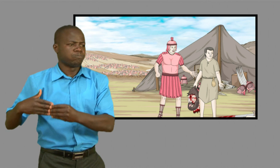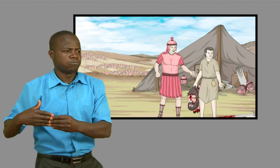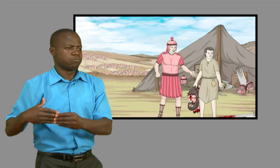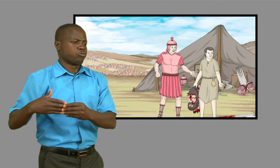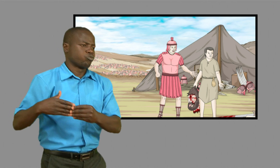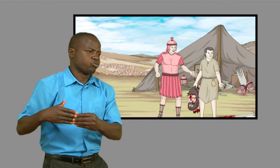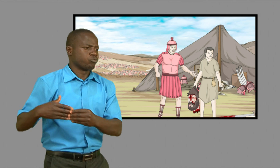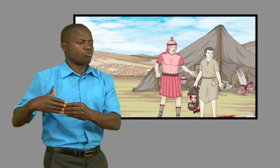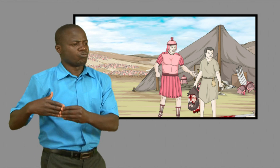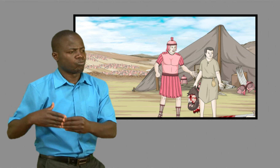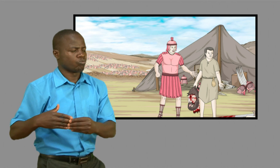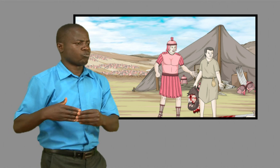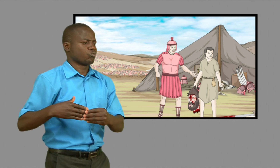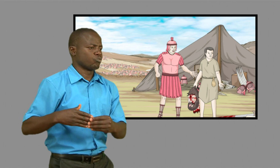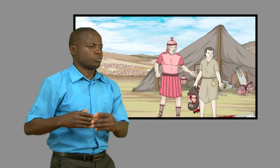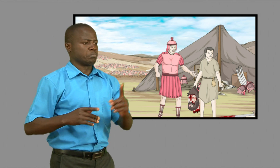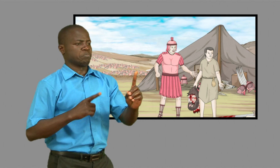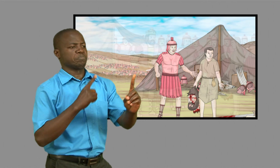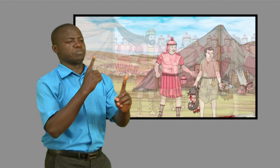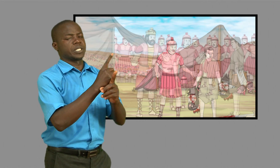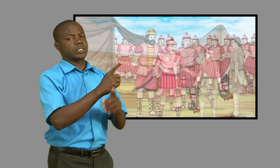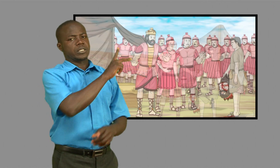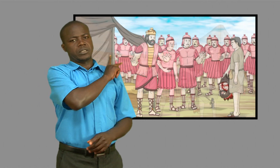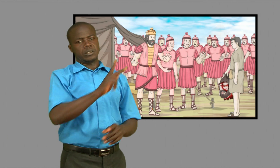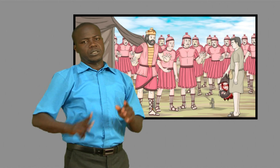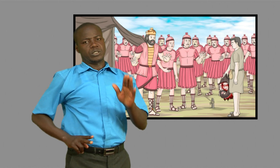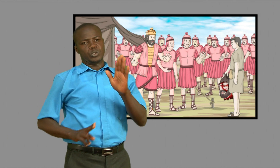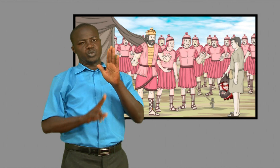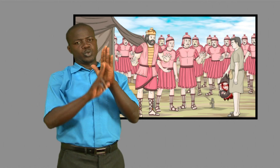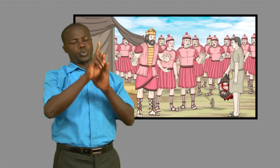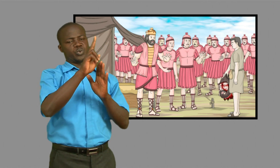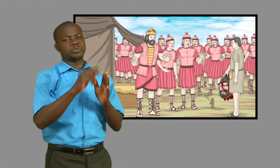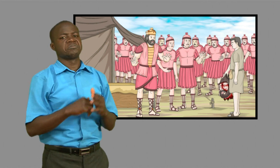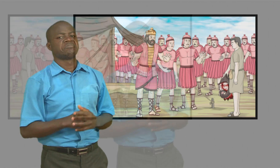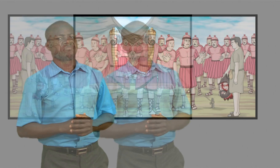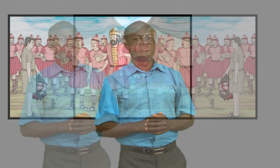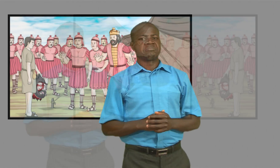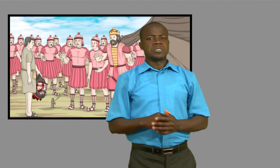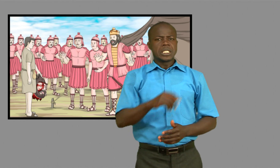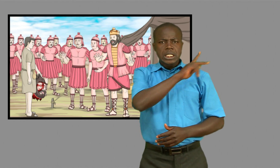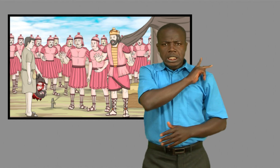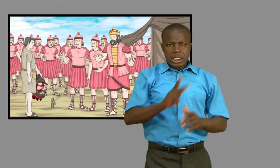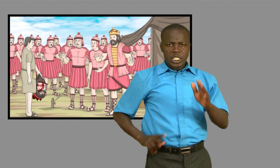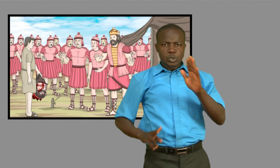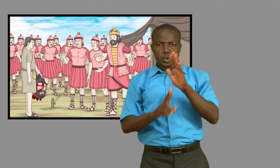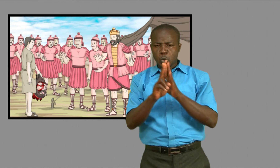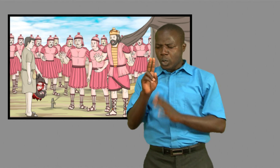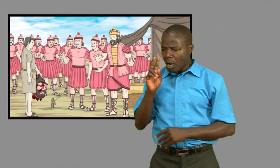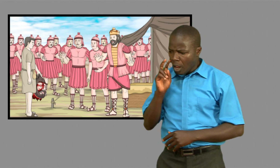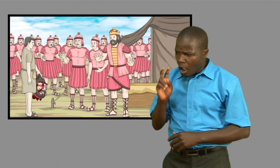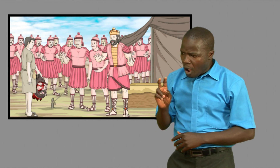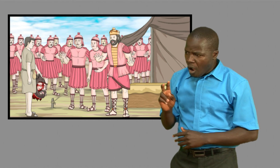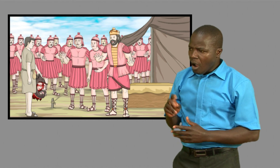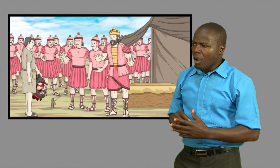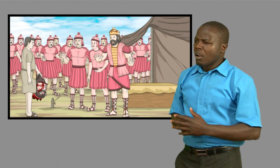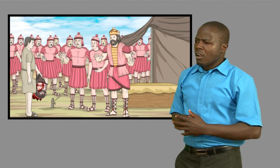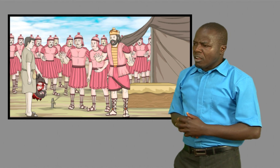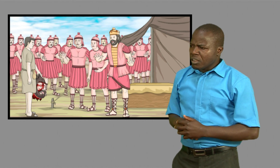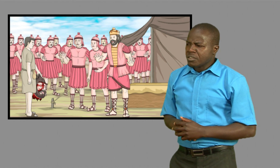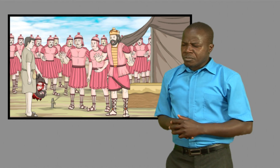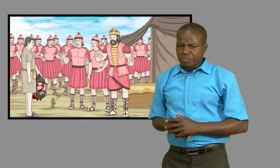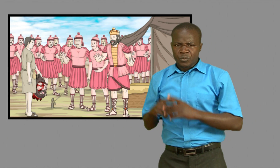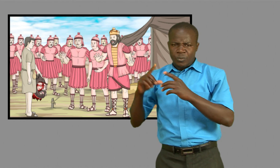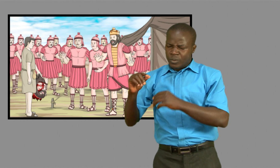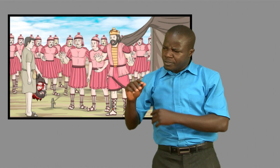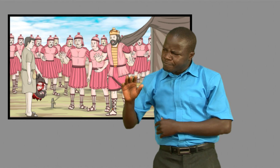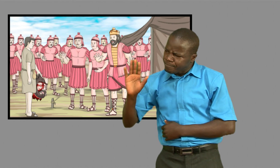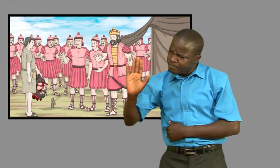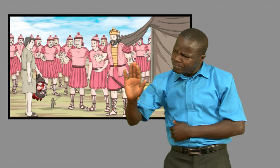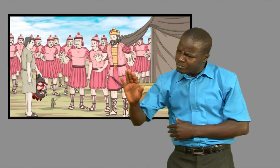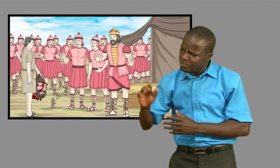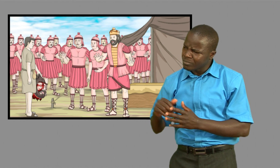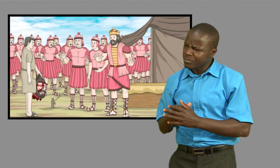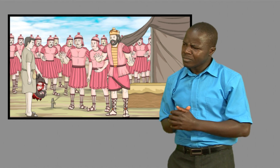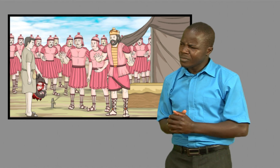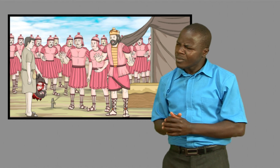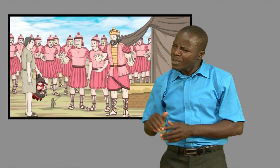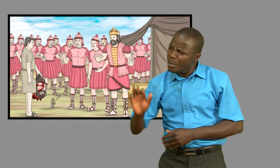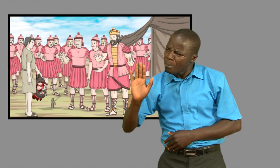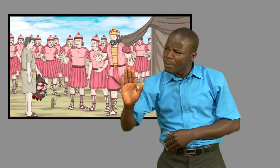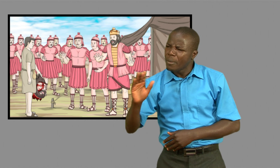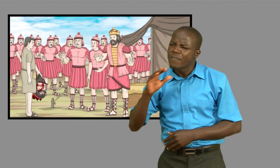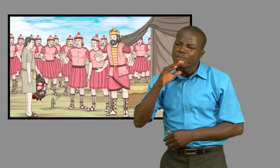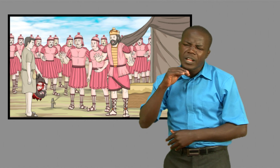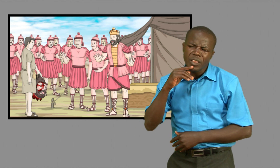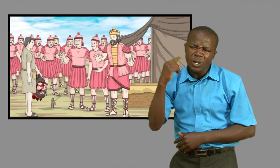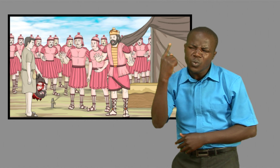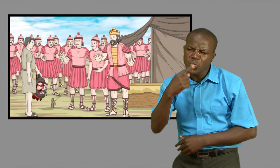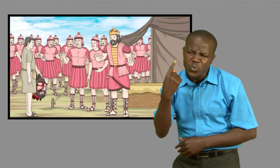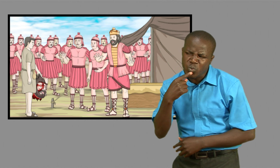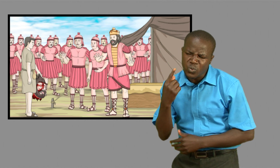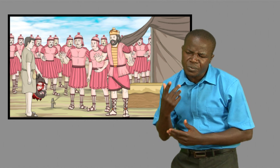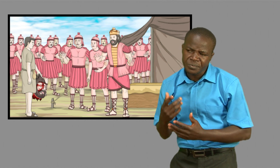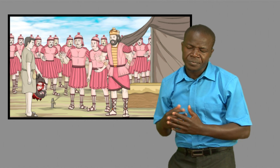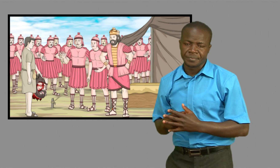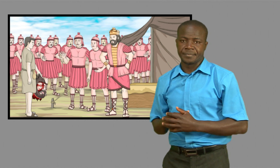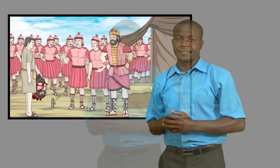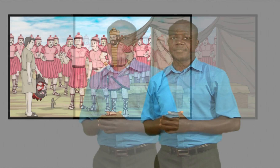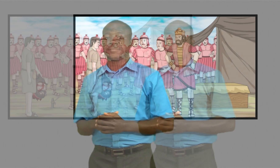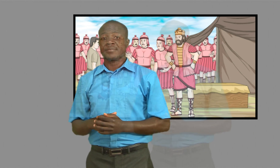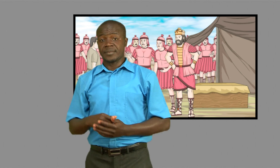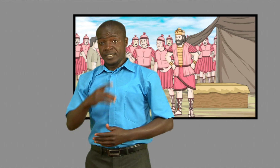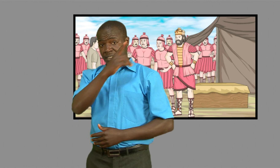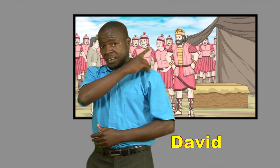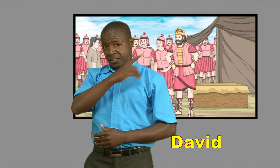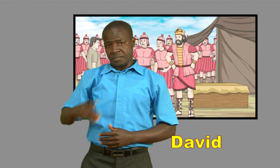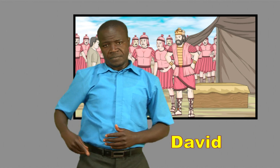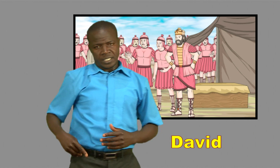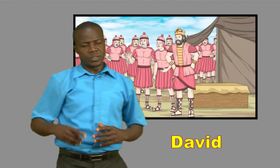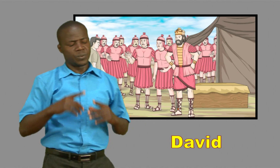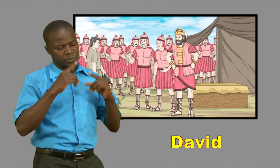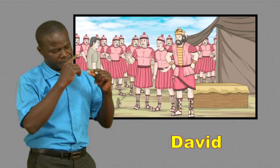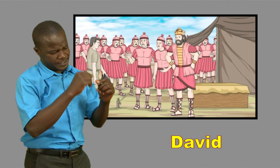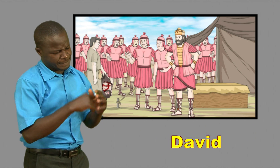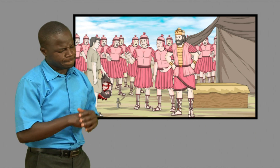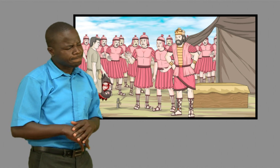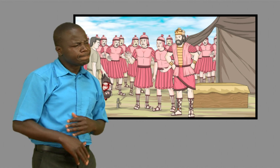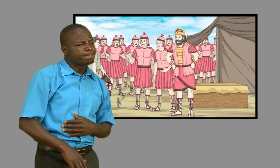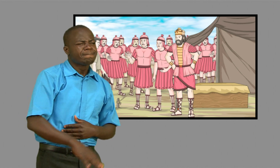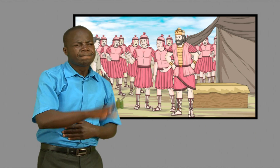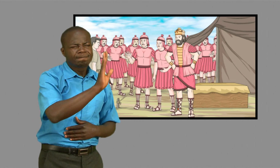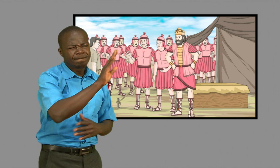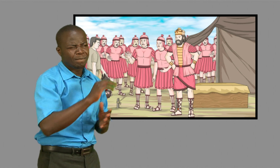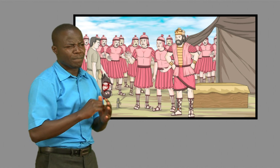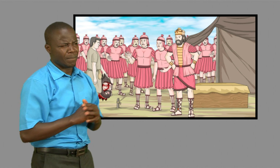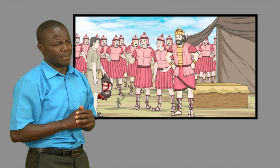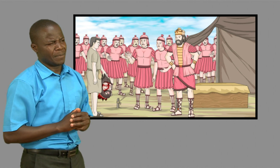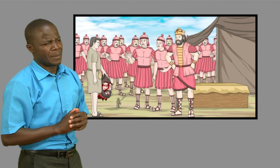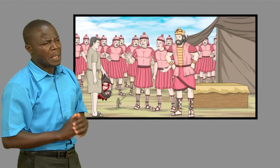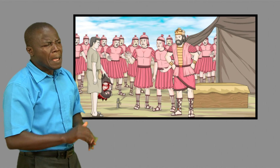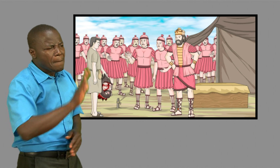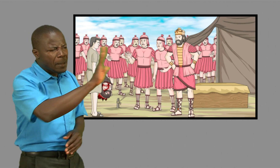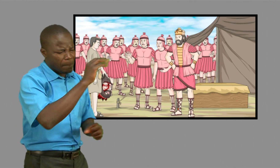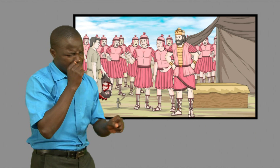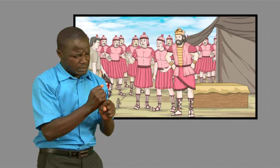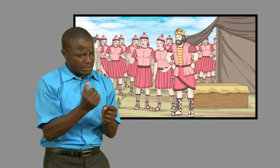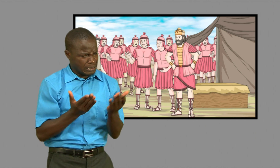“Whose son are you, young man?” asked Saul.